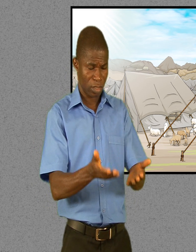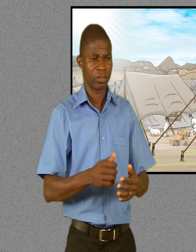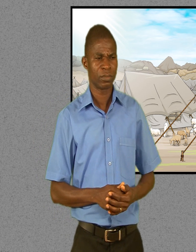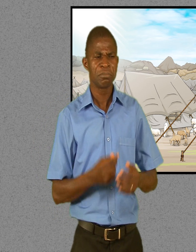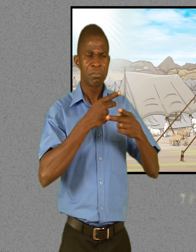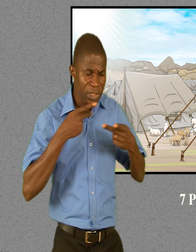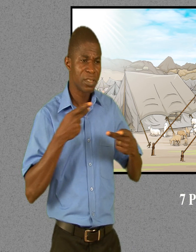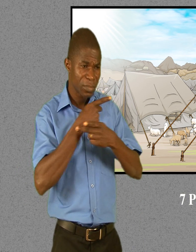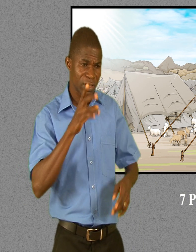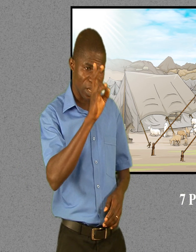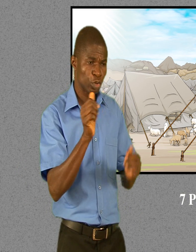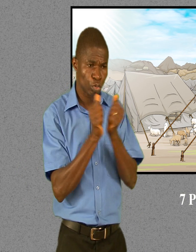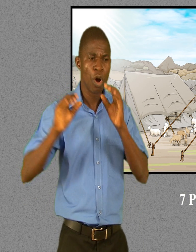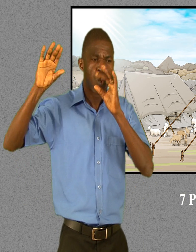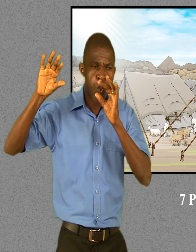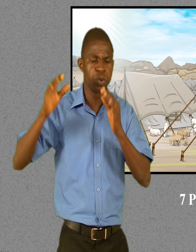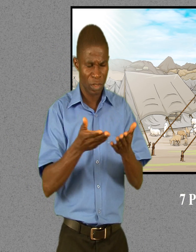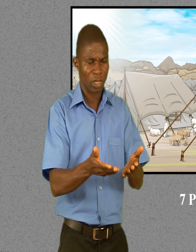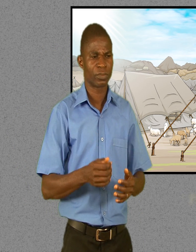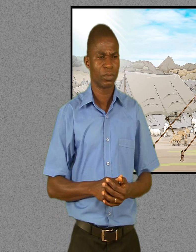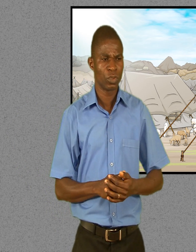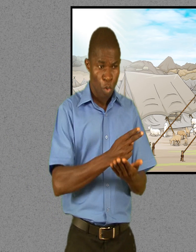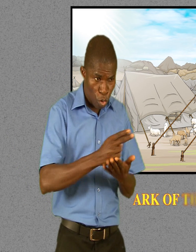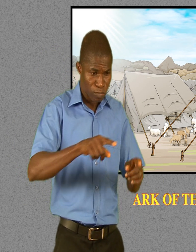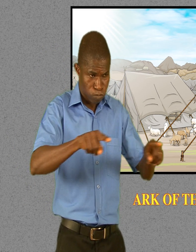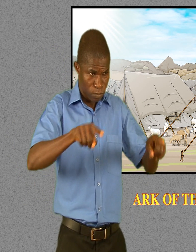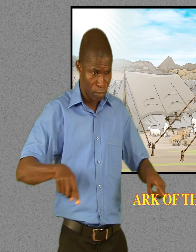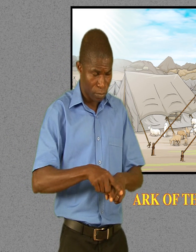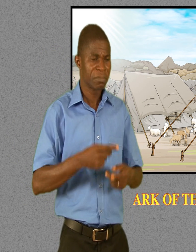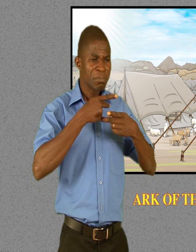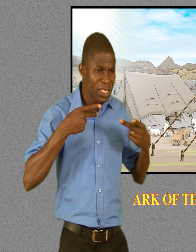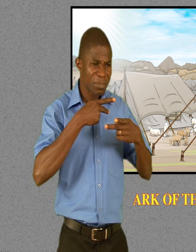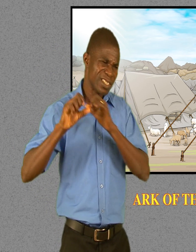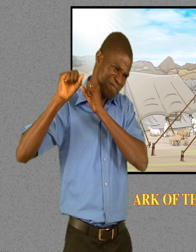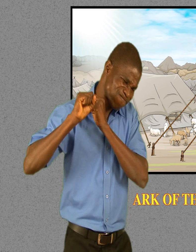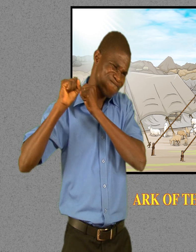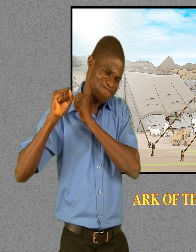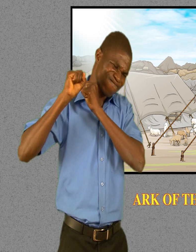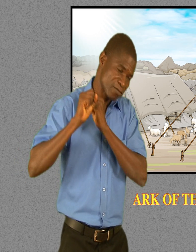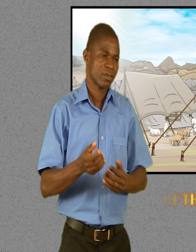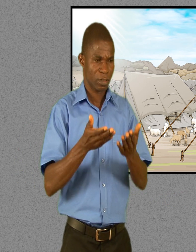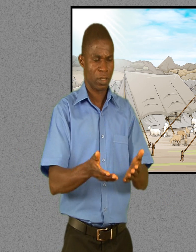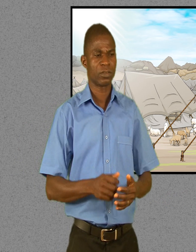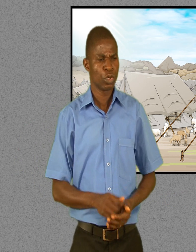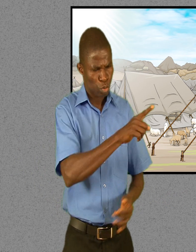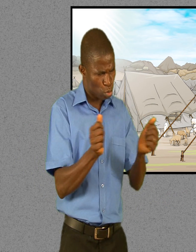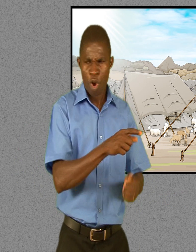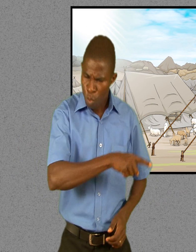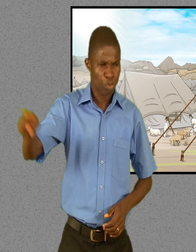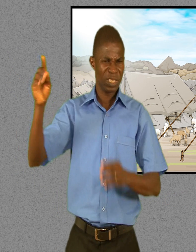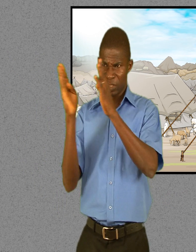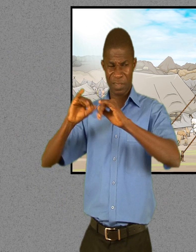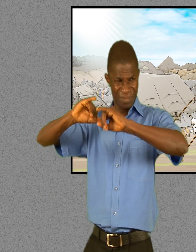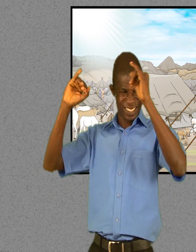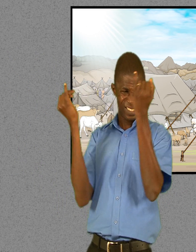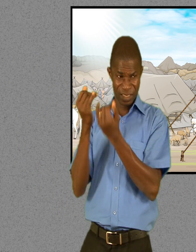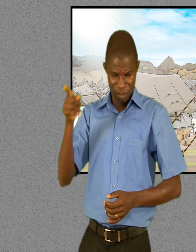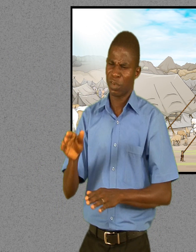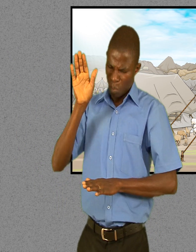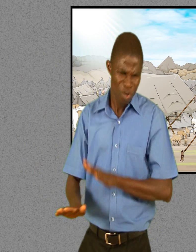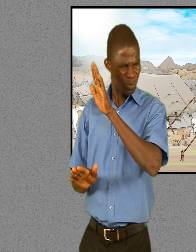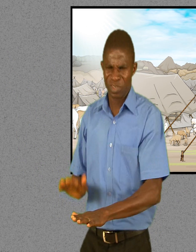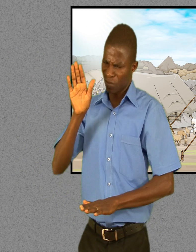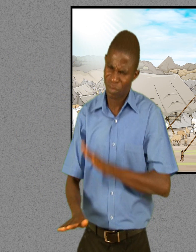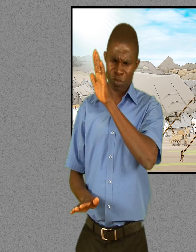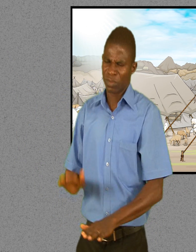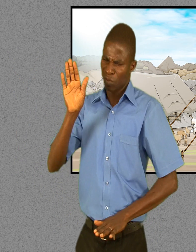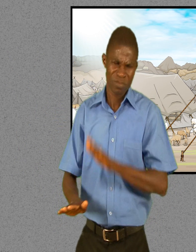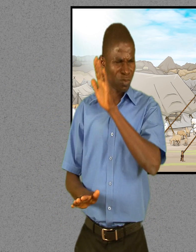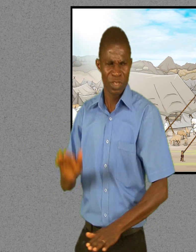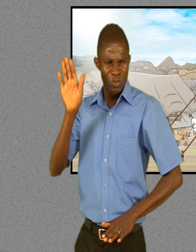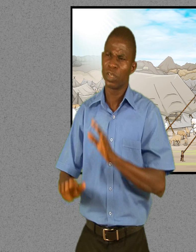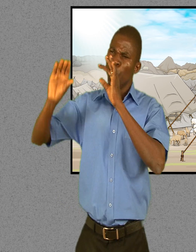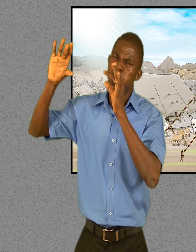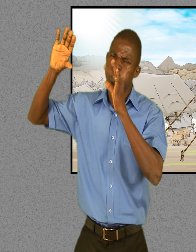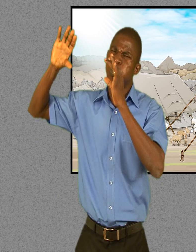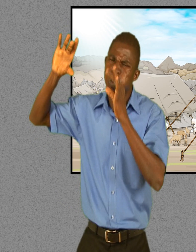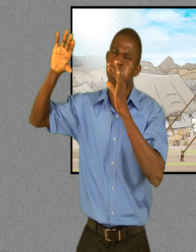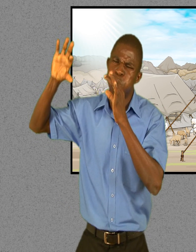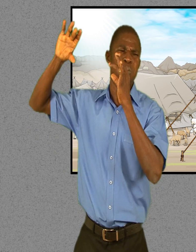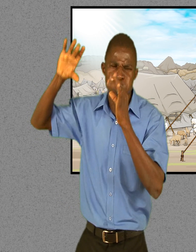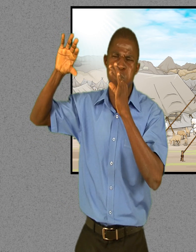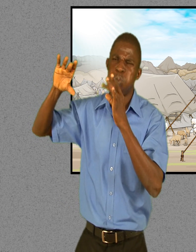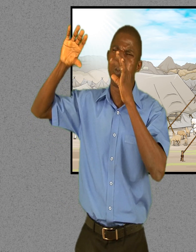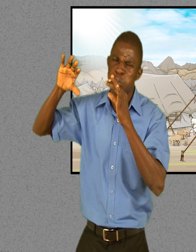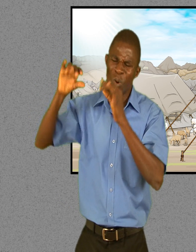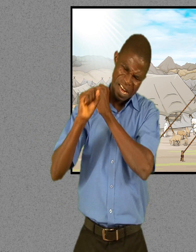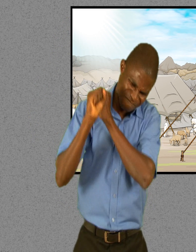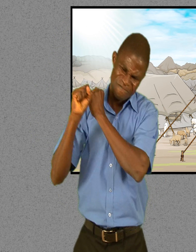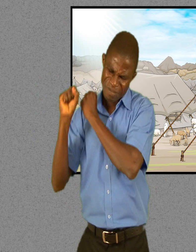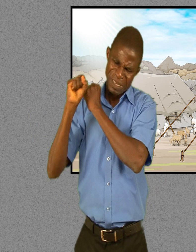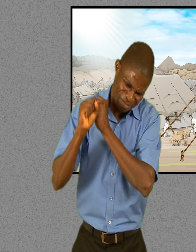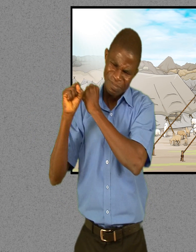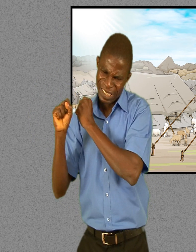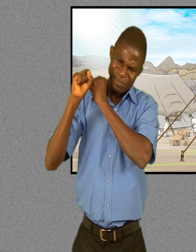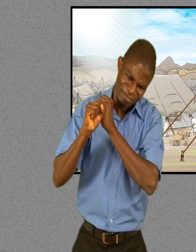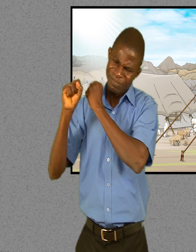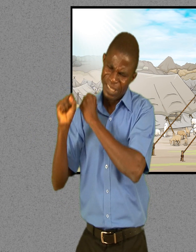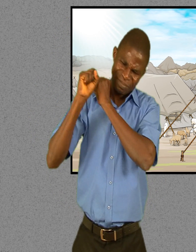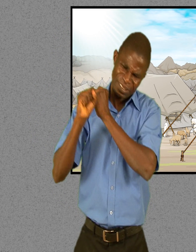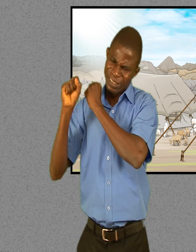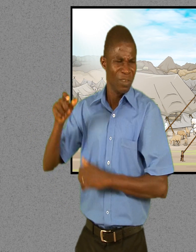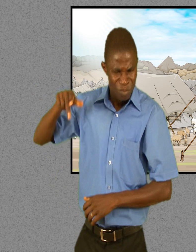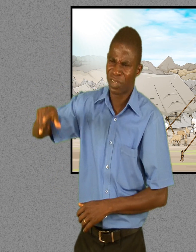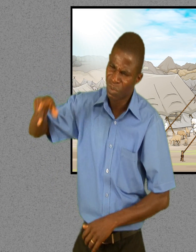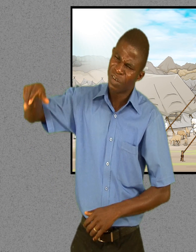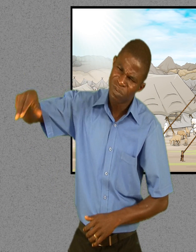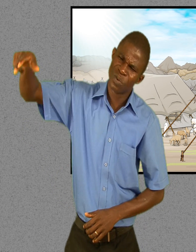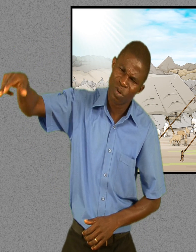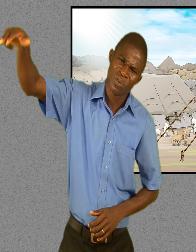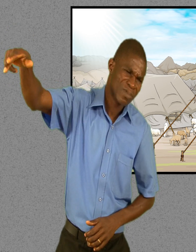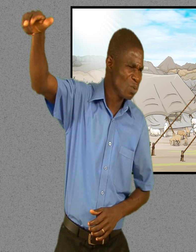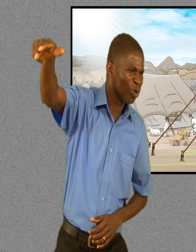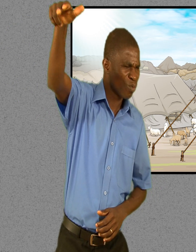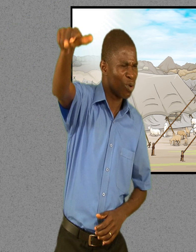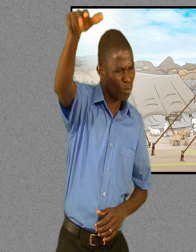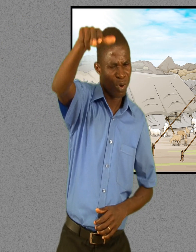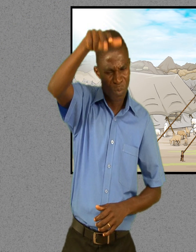Have seven priests carry seven rams’ horns in front of the ark.